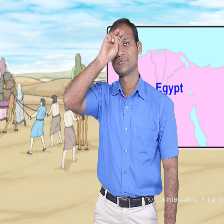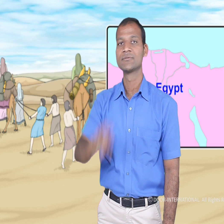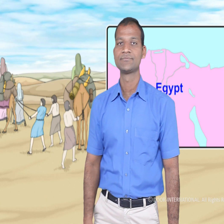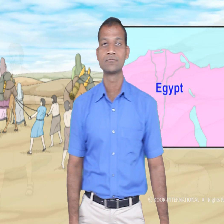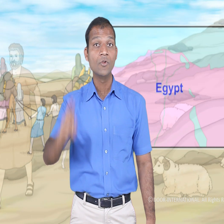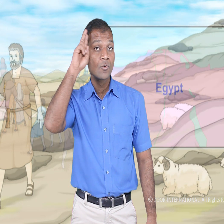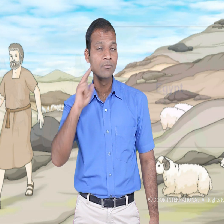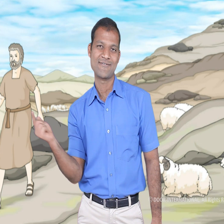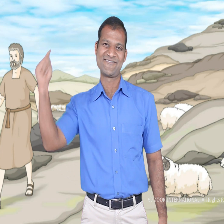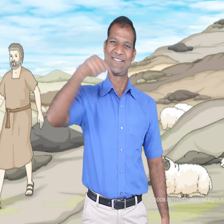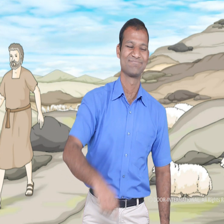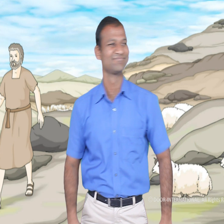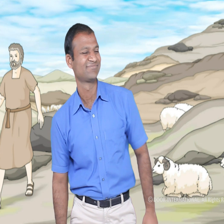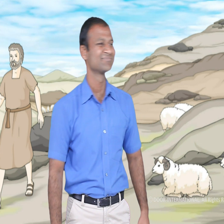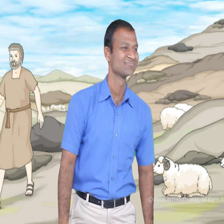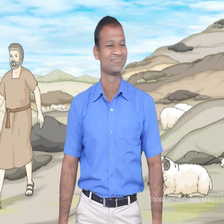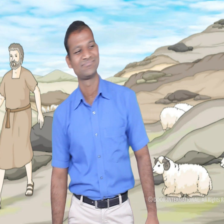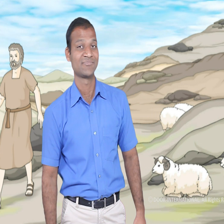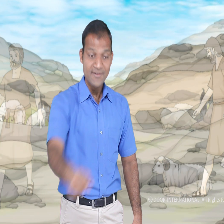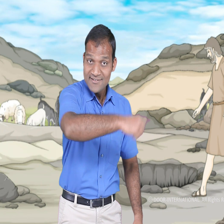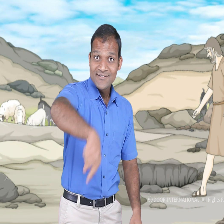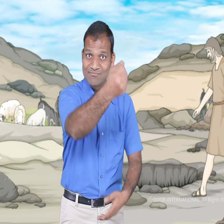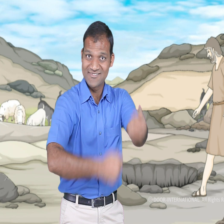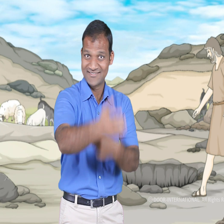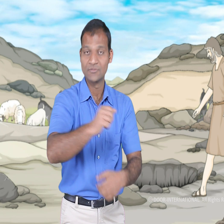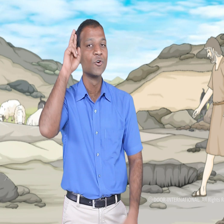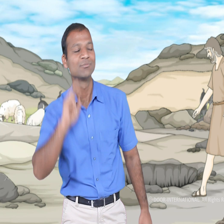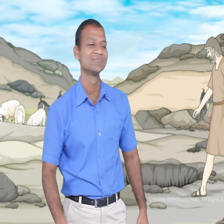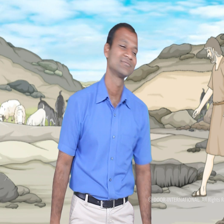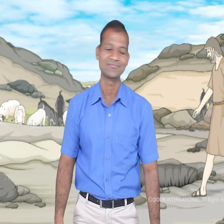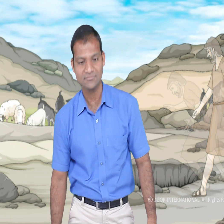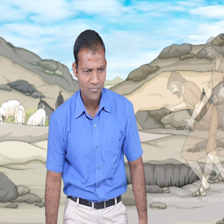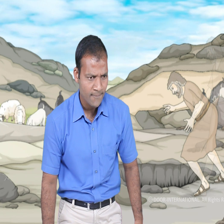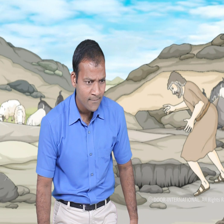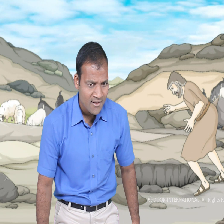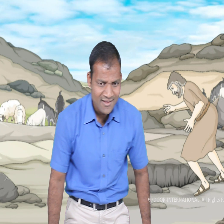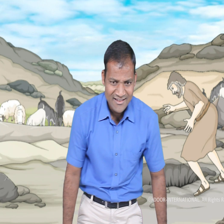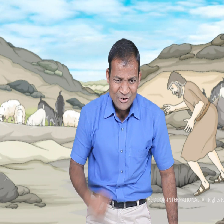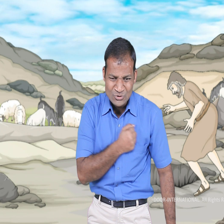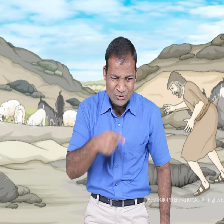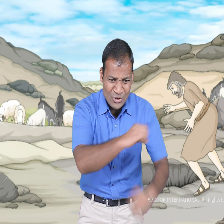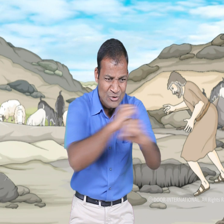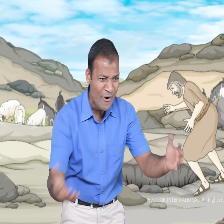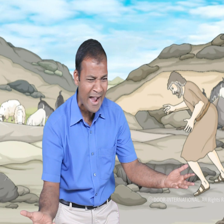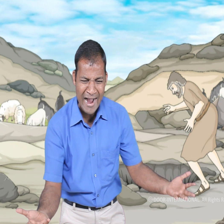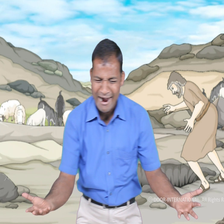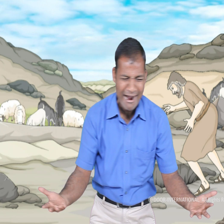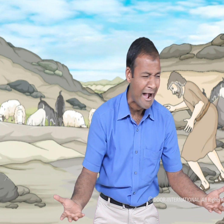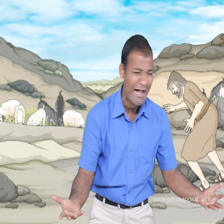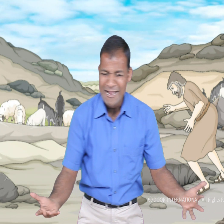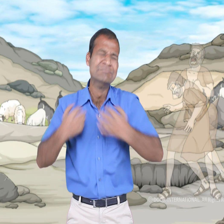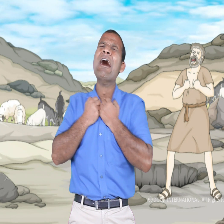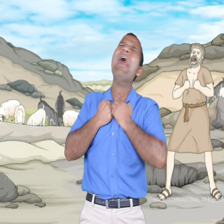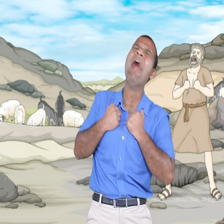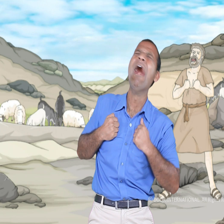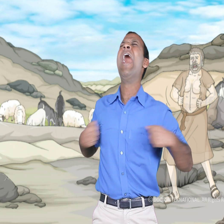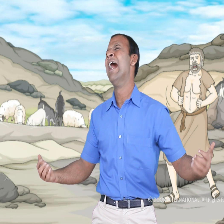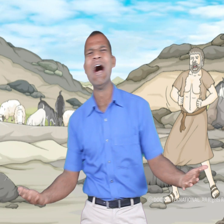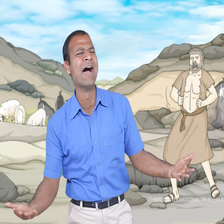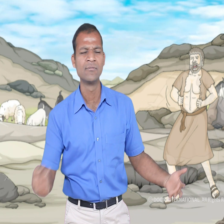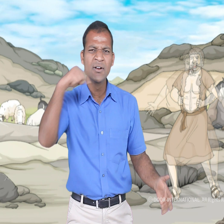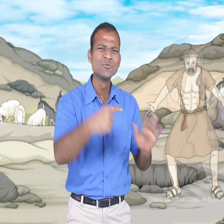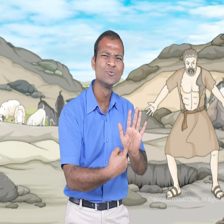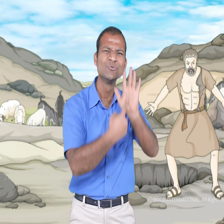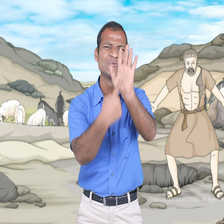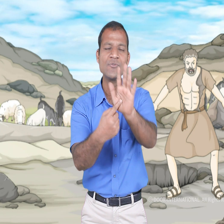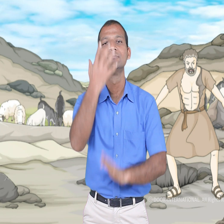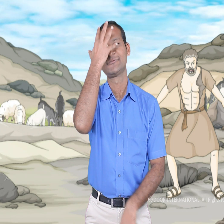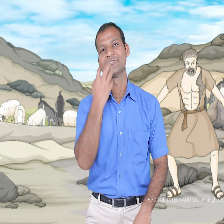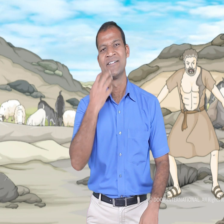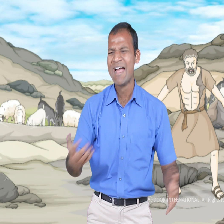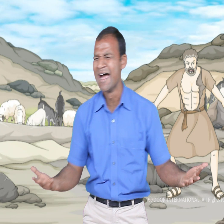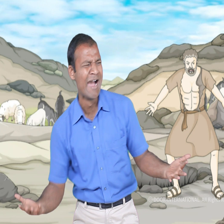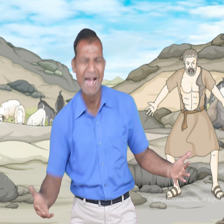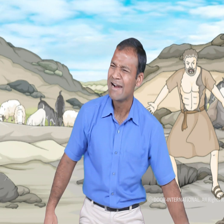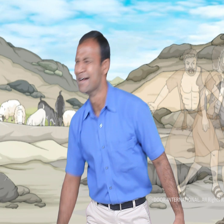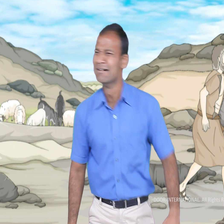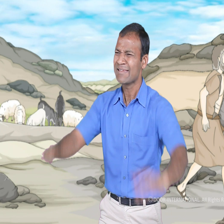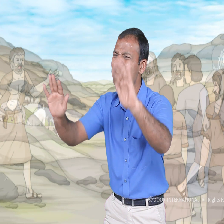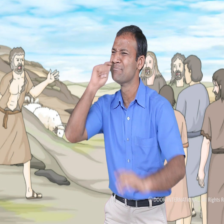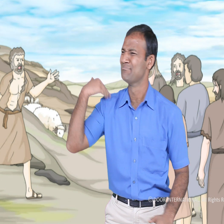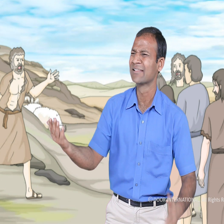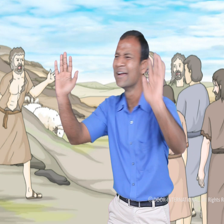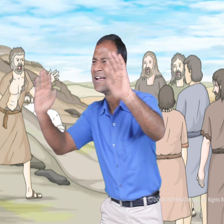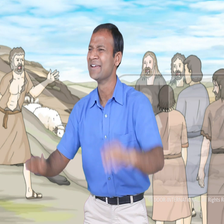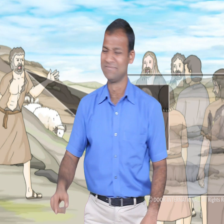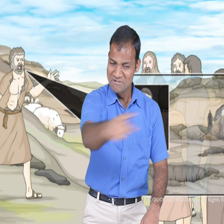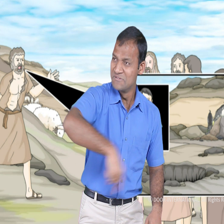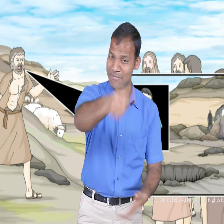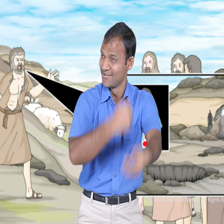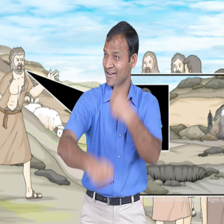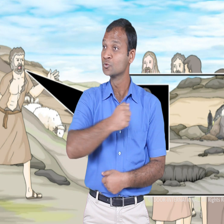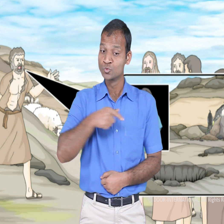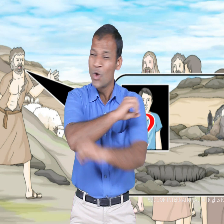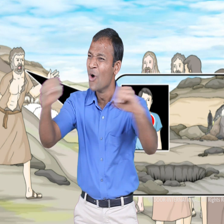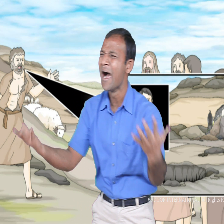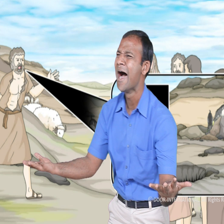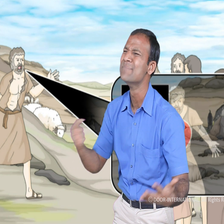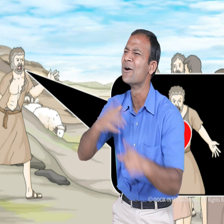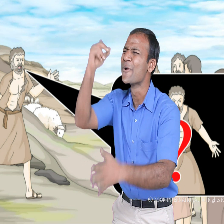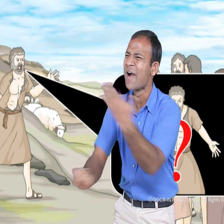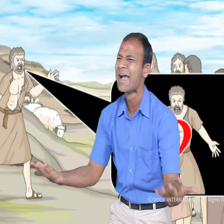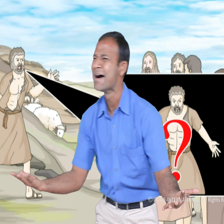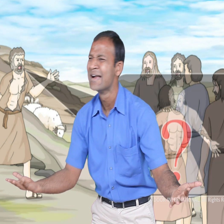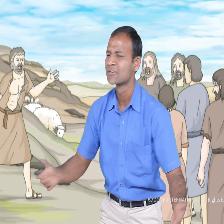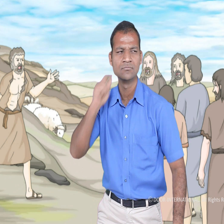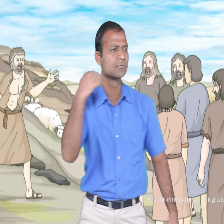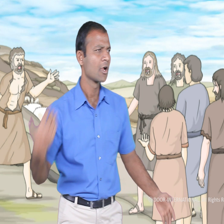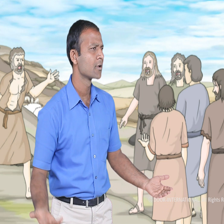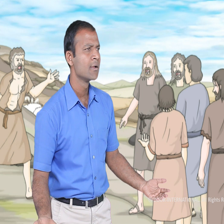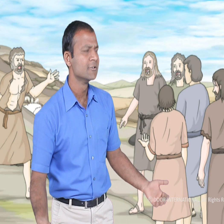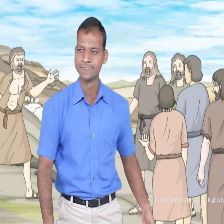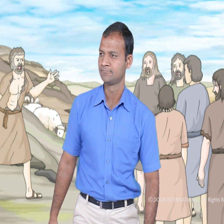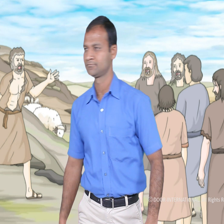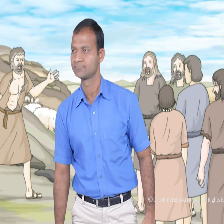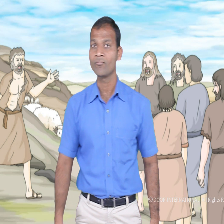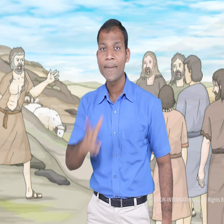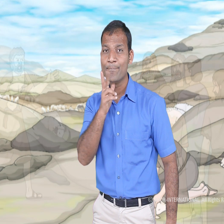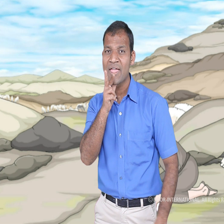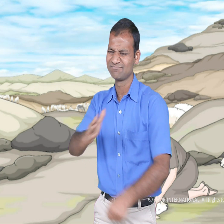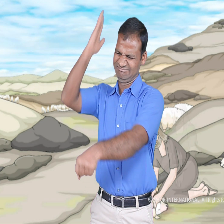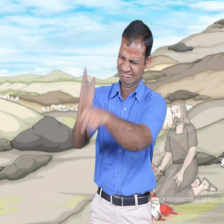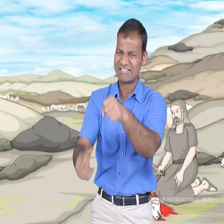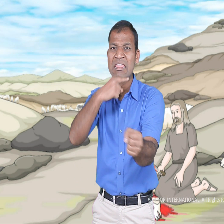When Reuben returned to the pit and saw that Joseph was not there, he tore his clothes, returned to his brothers, and said, “The boy is gone!